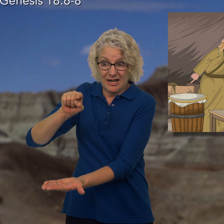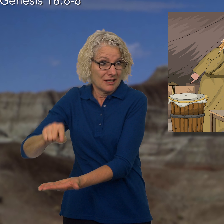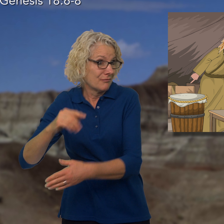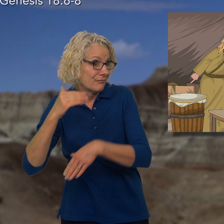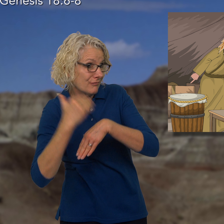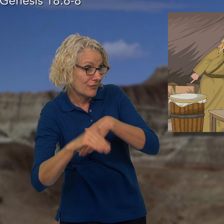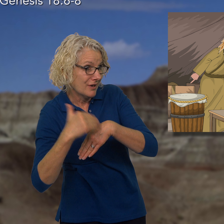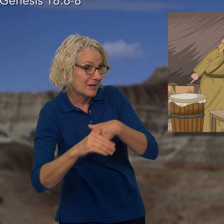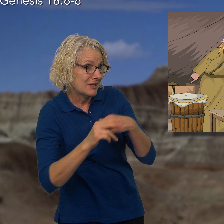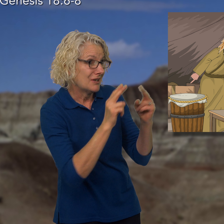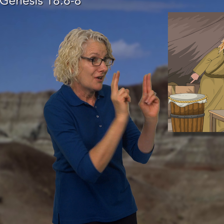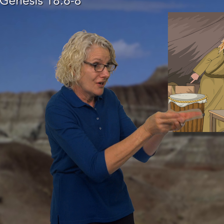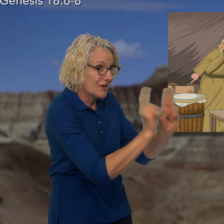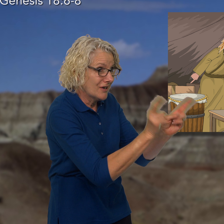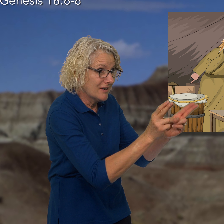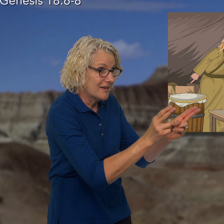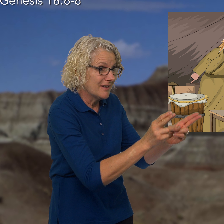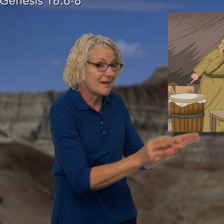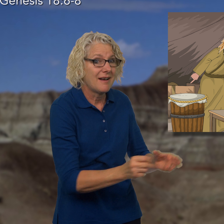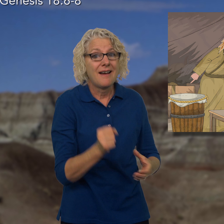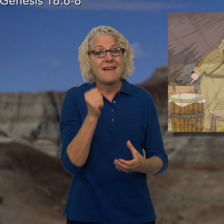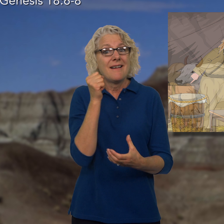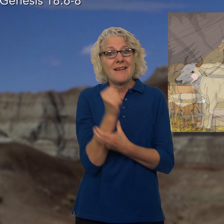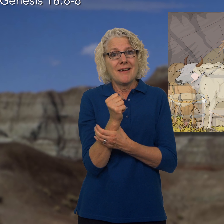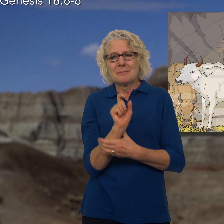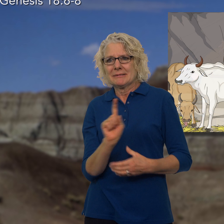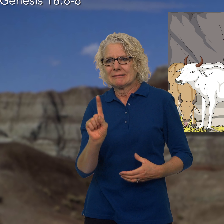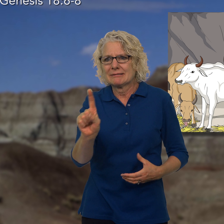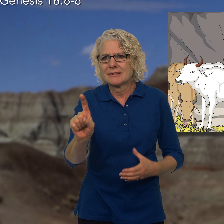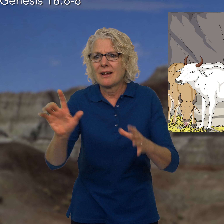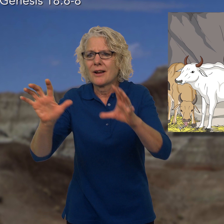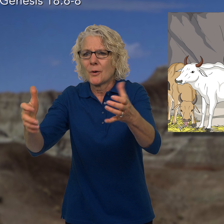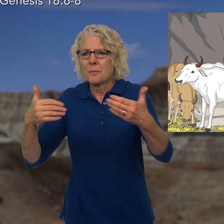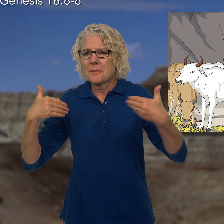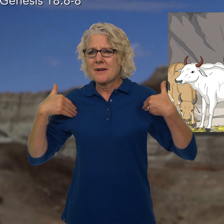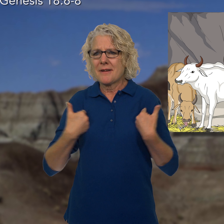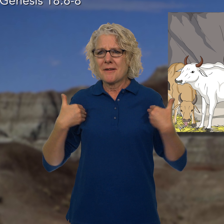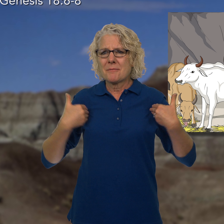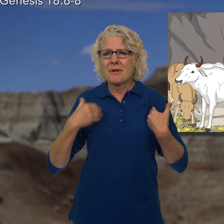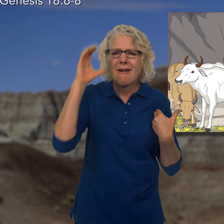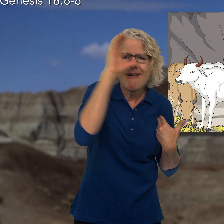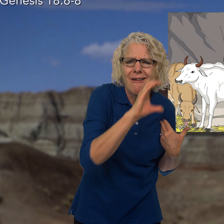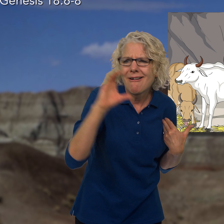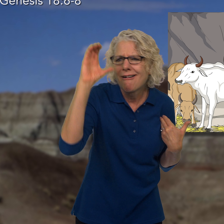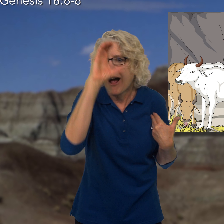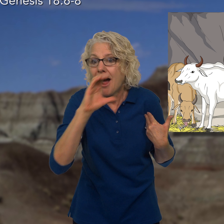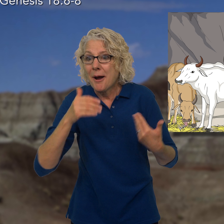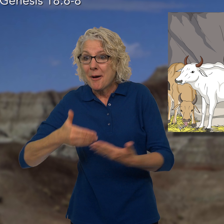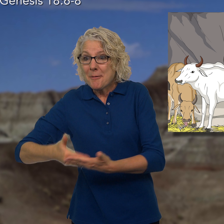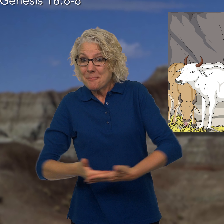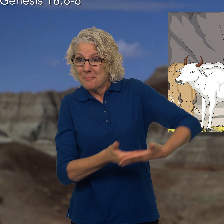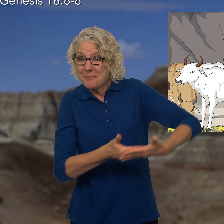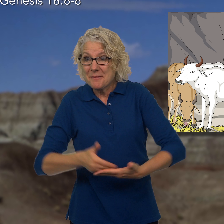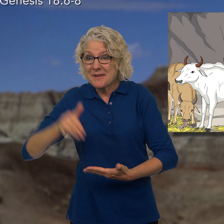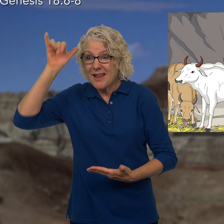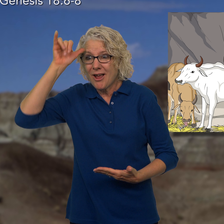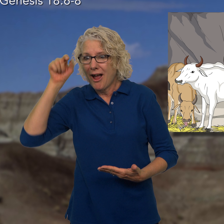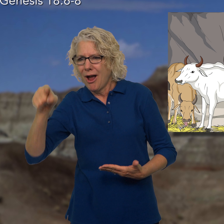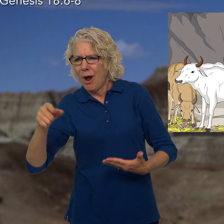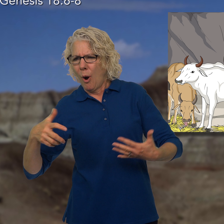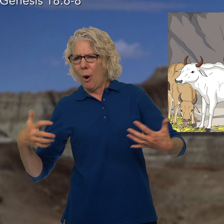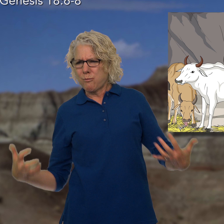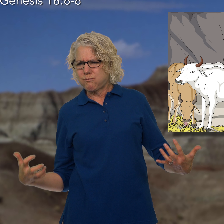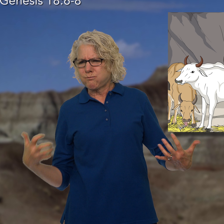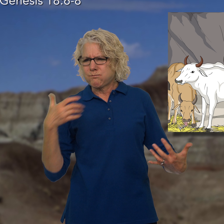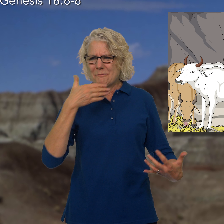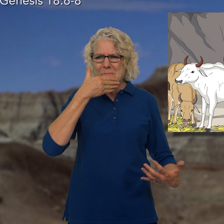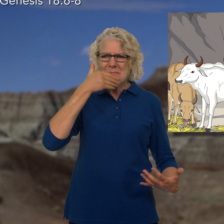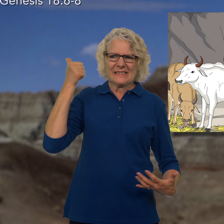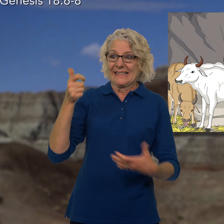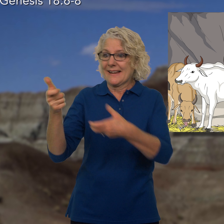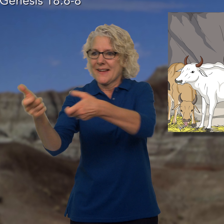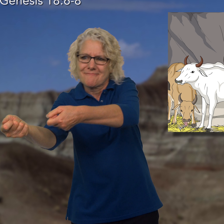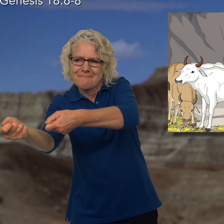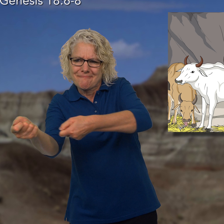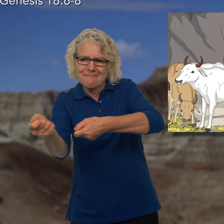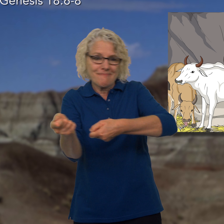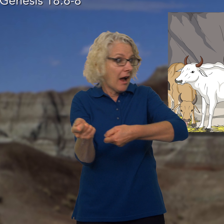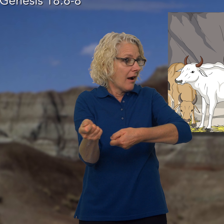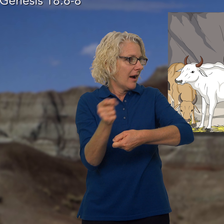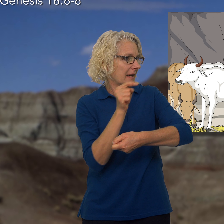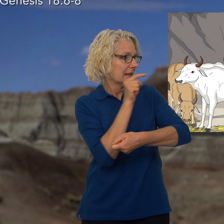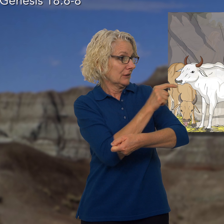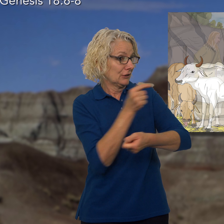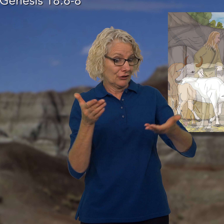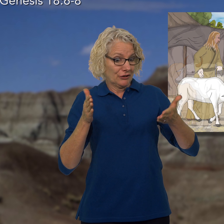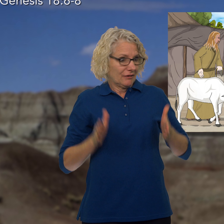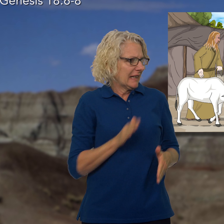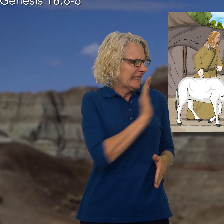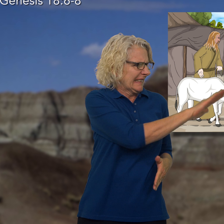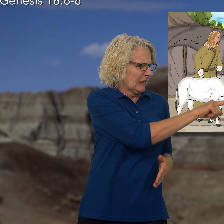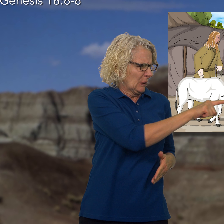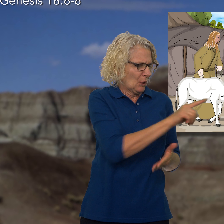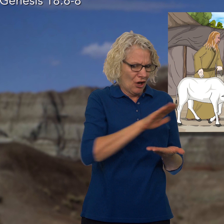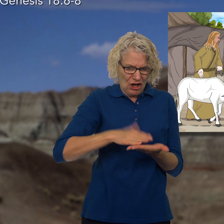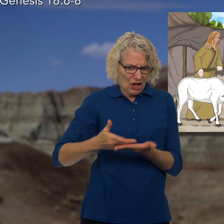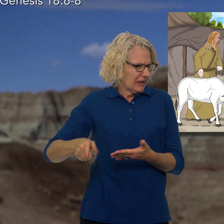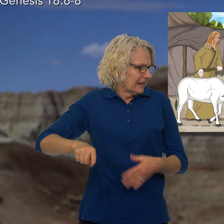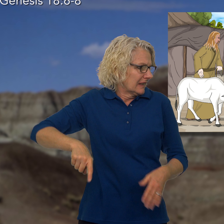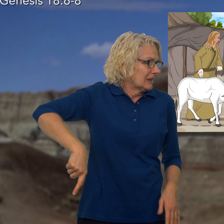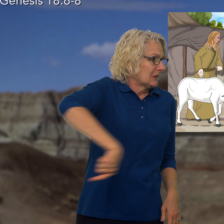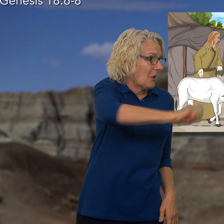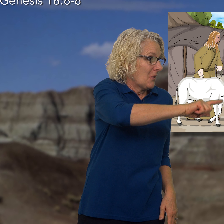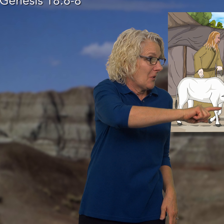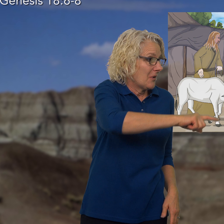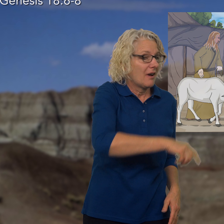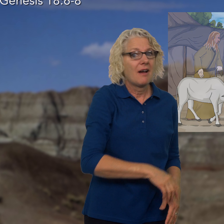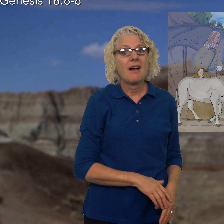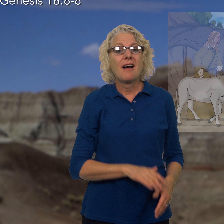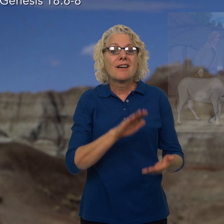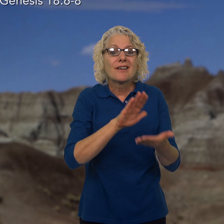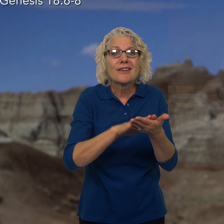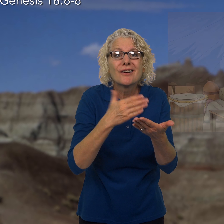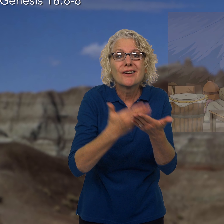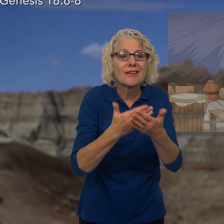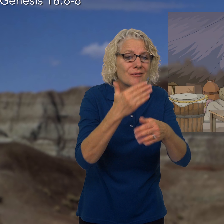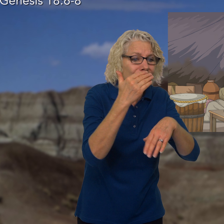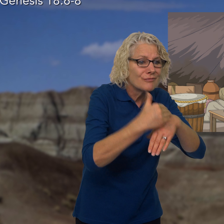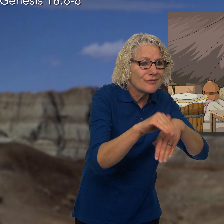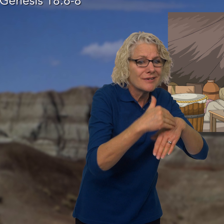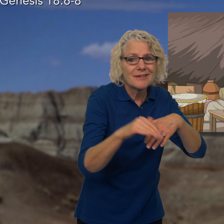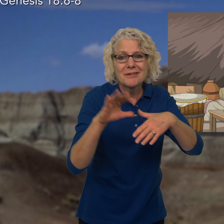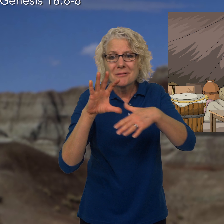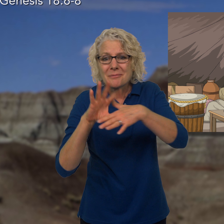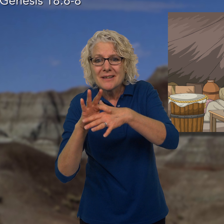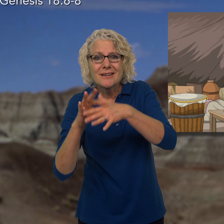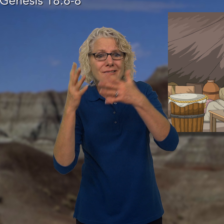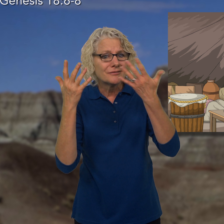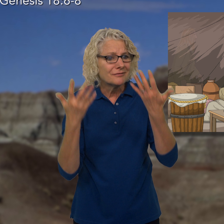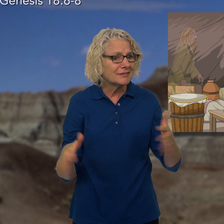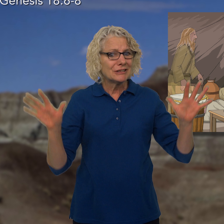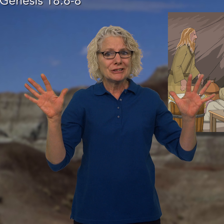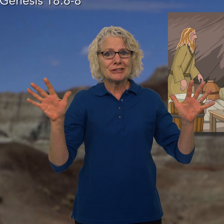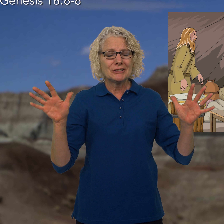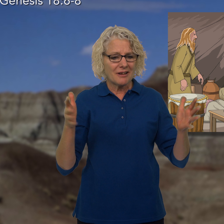Meanwhile, Abraham ran to the herd, selected a tender and choice calf, and gave it to a servant, who hurried to prepare it.